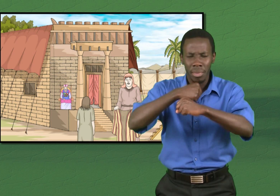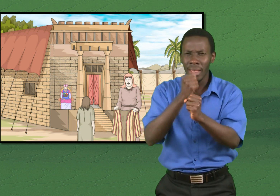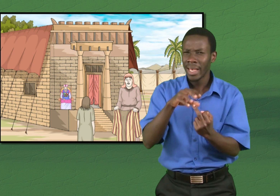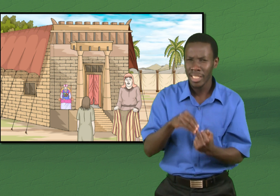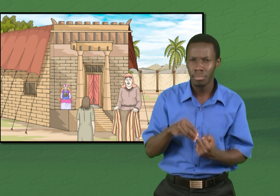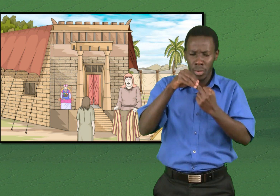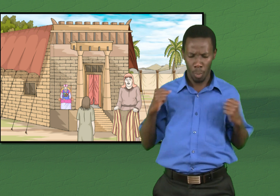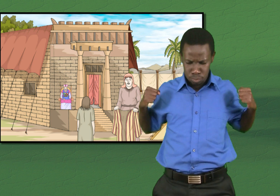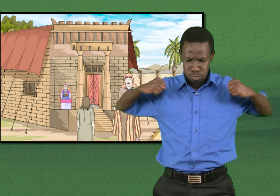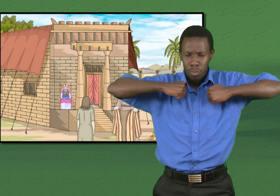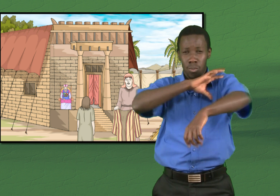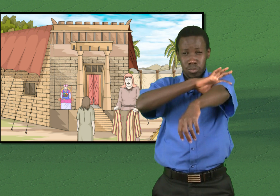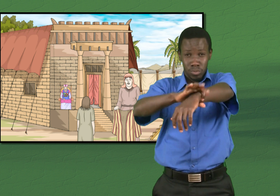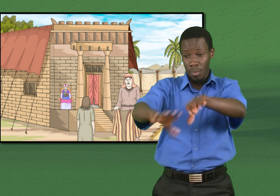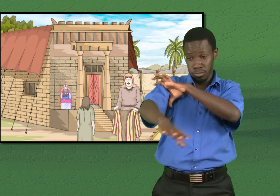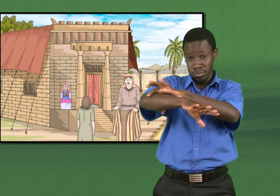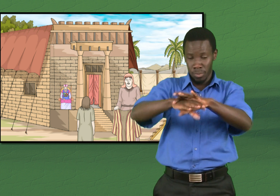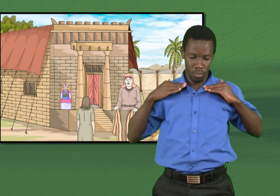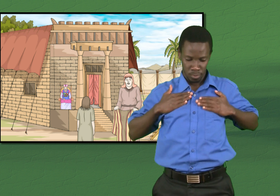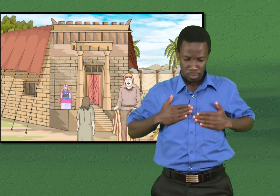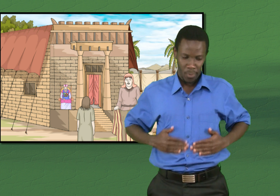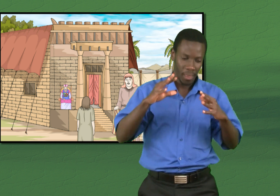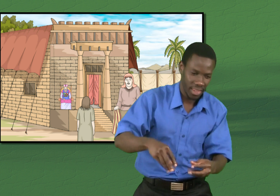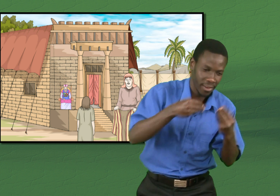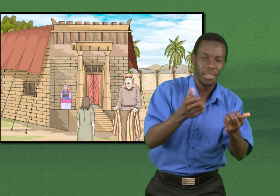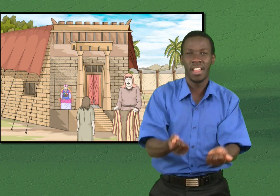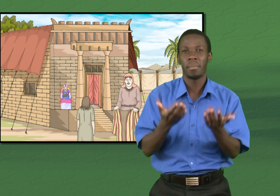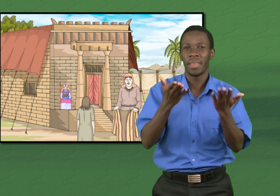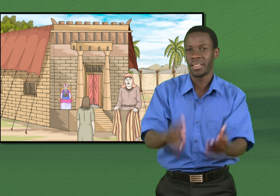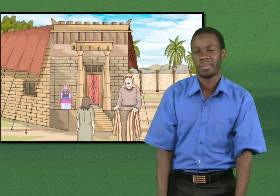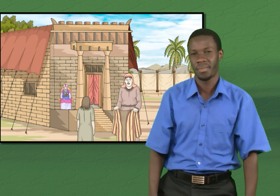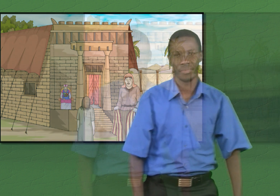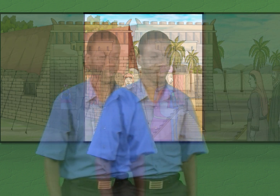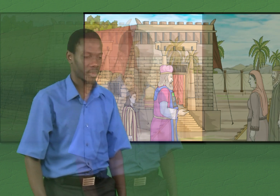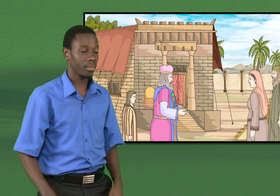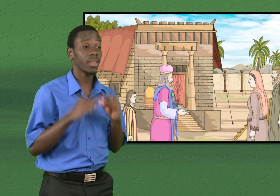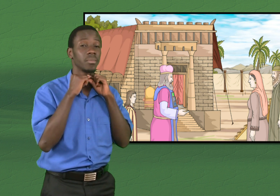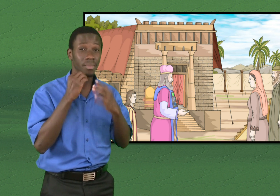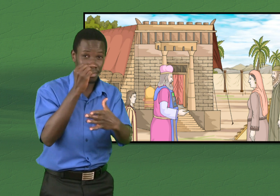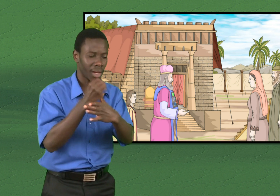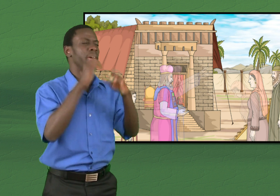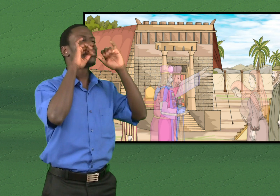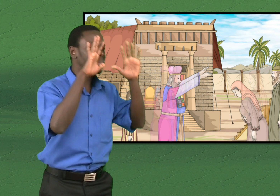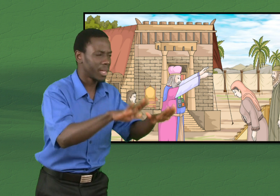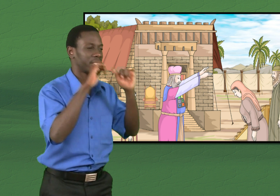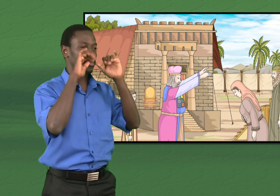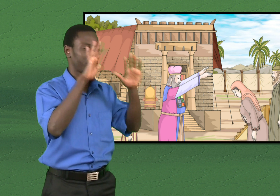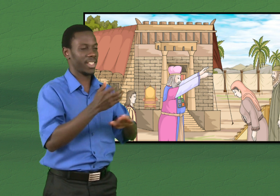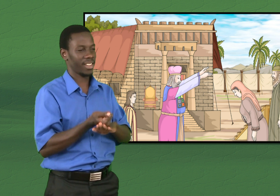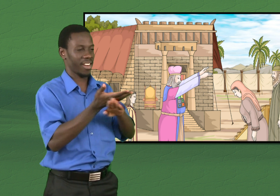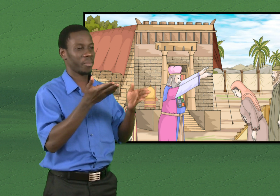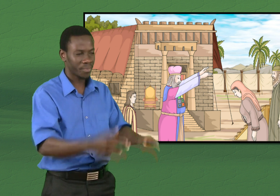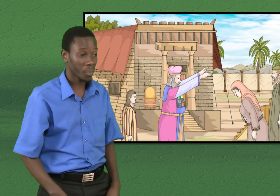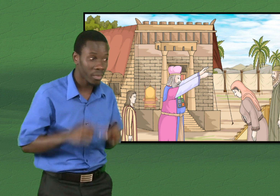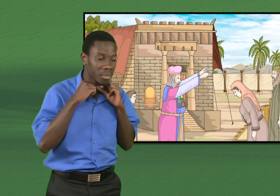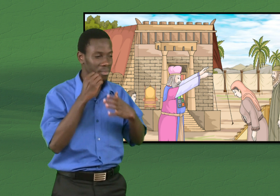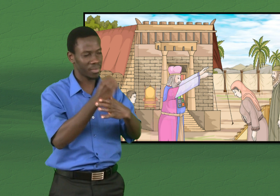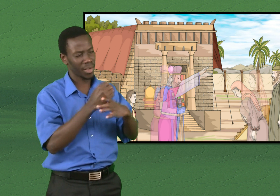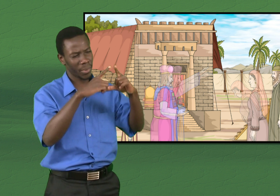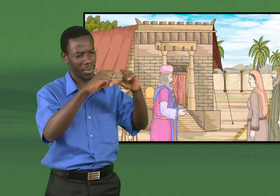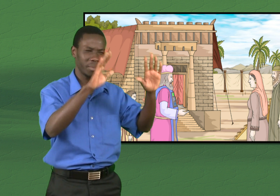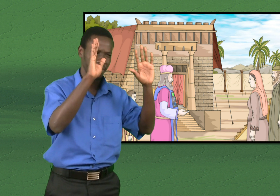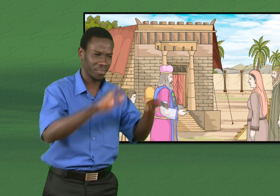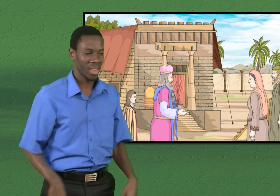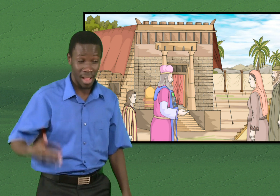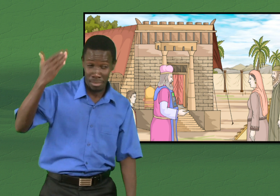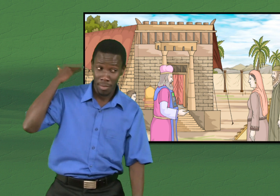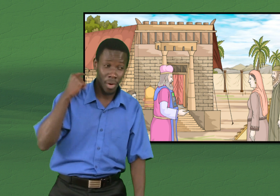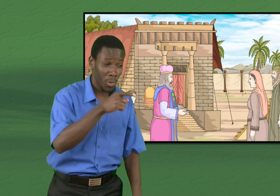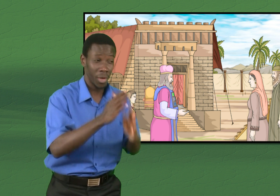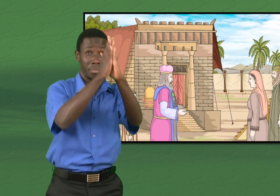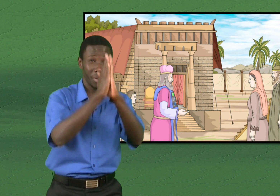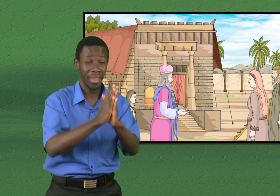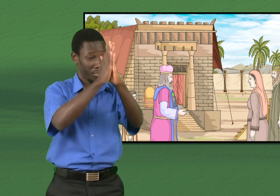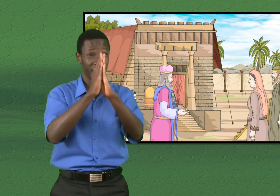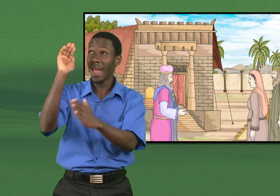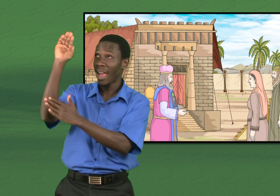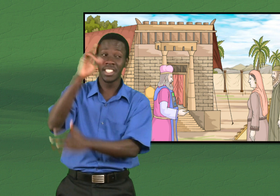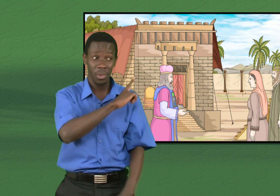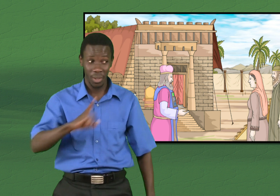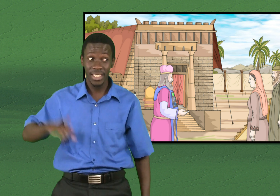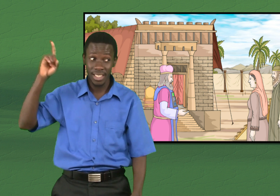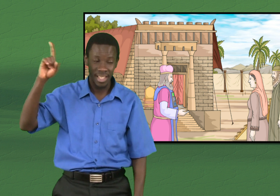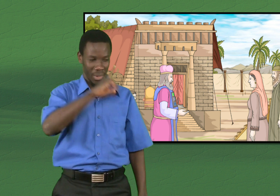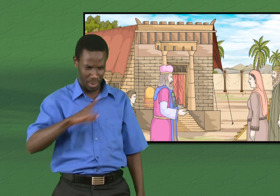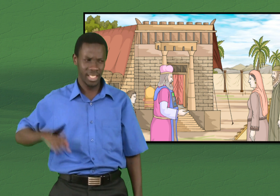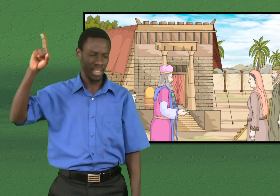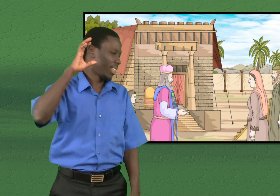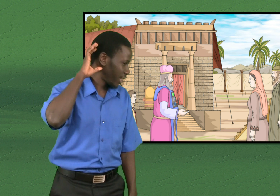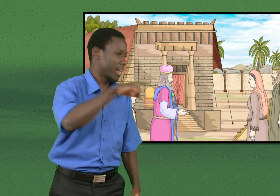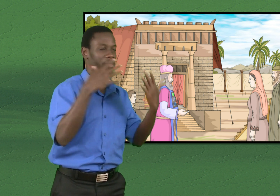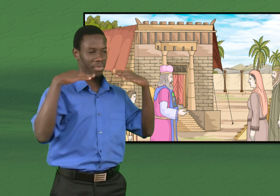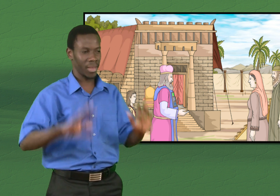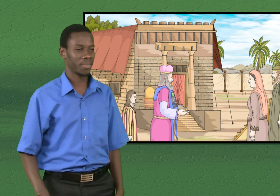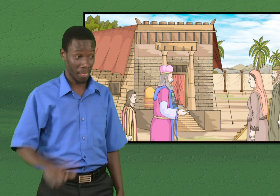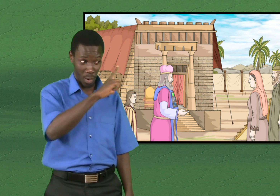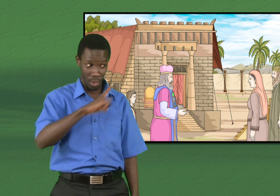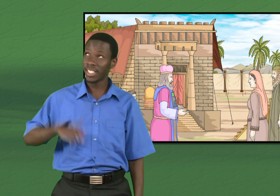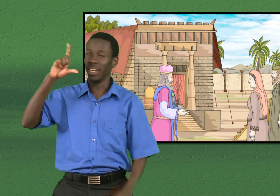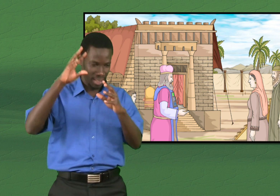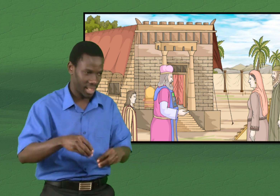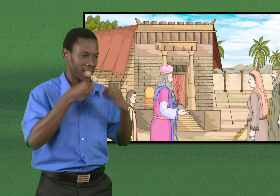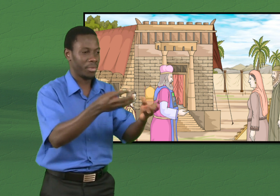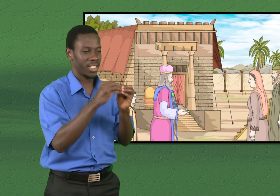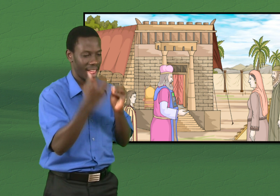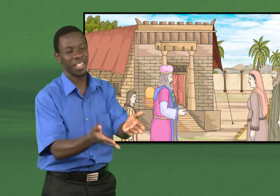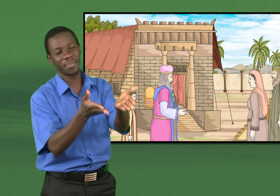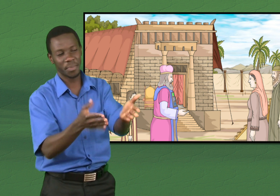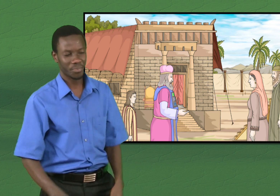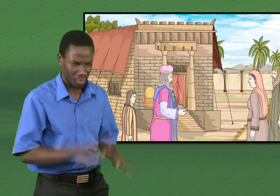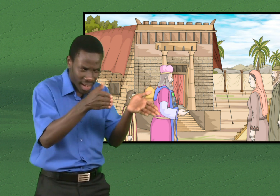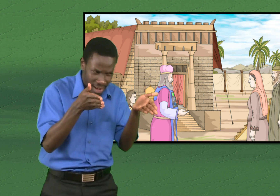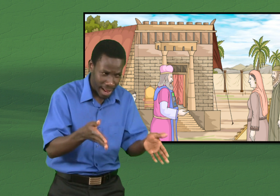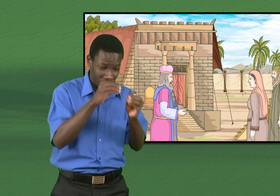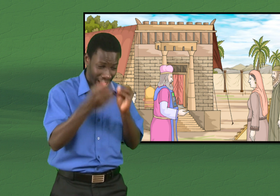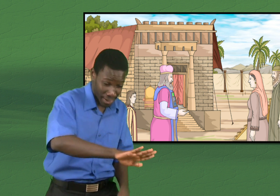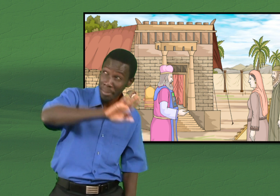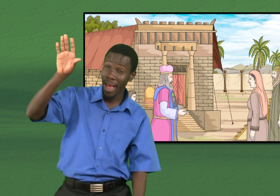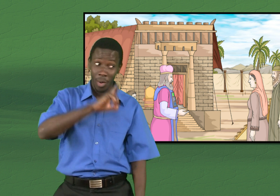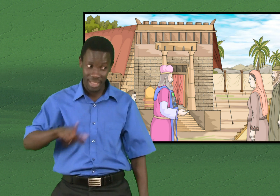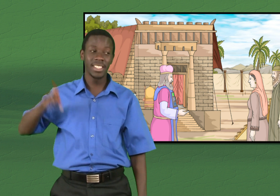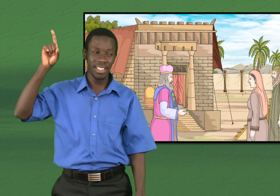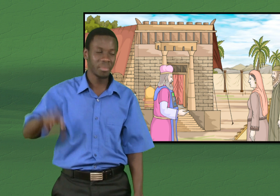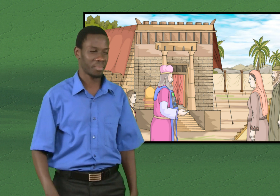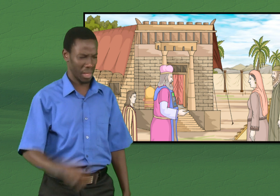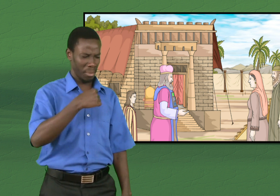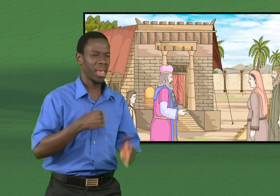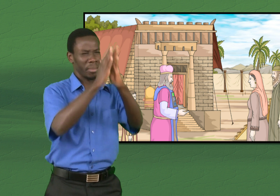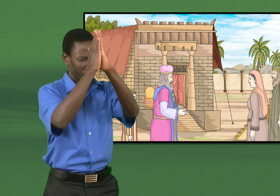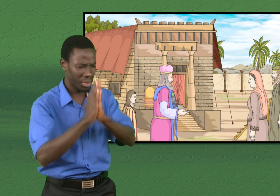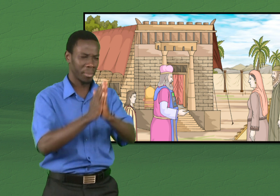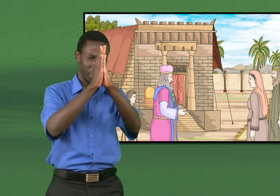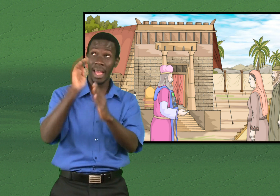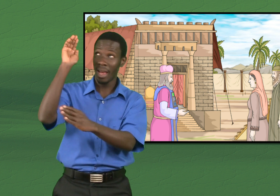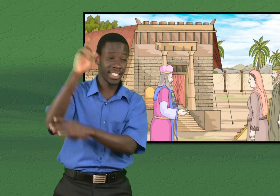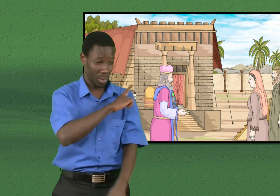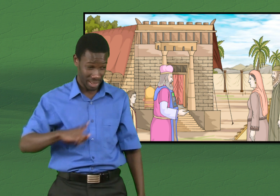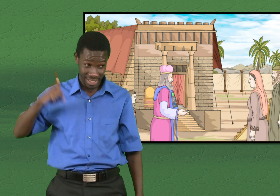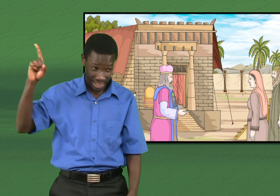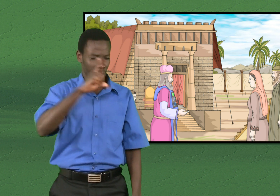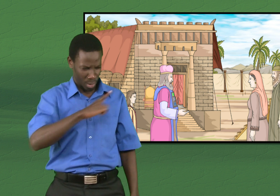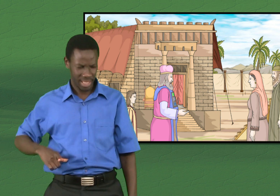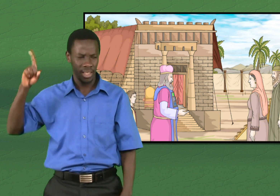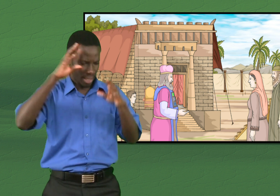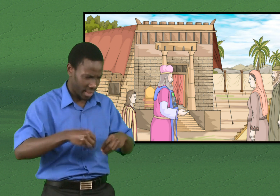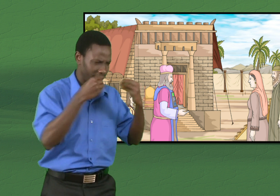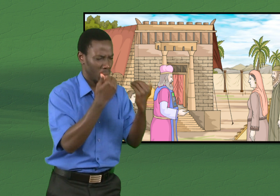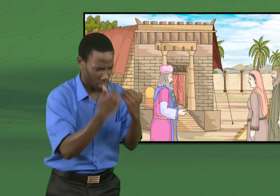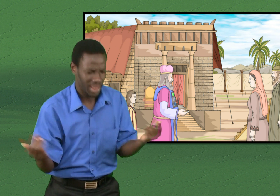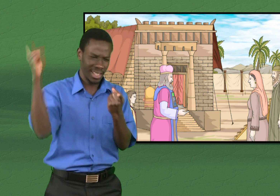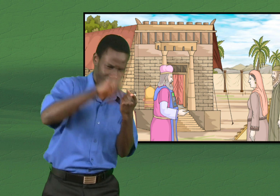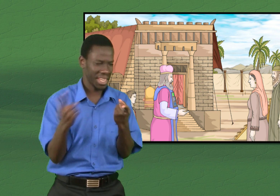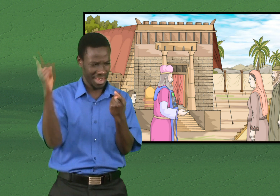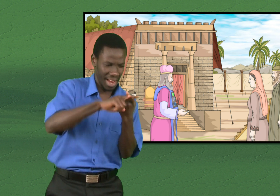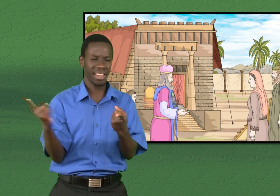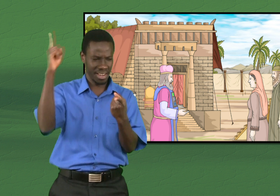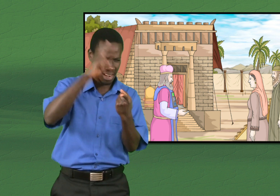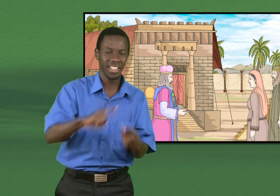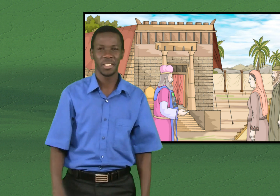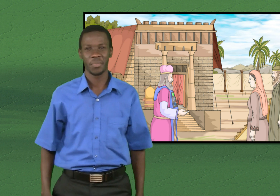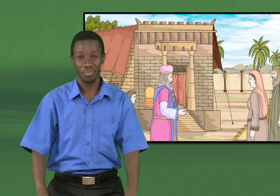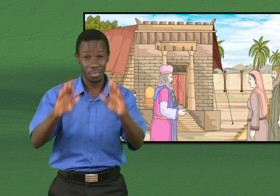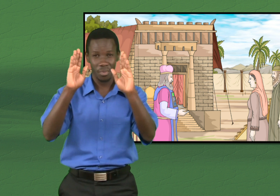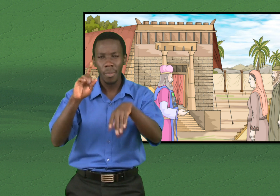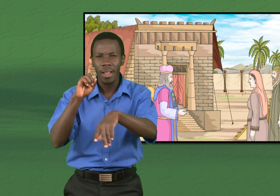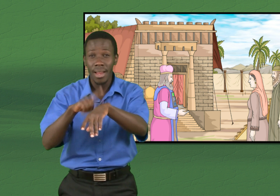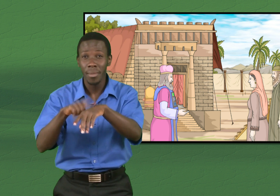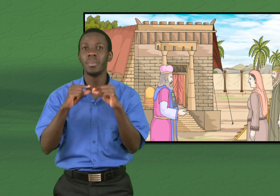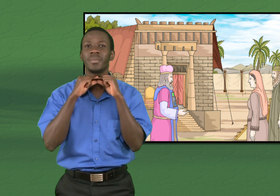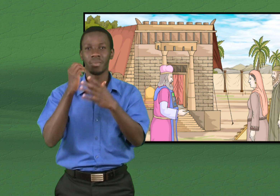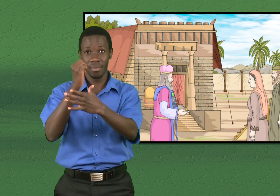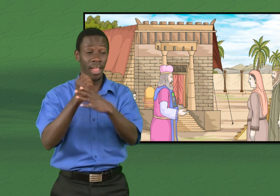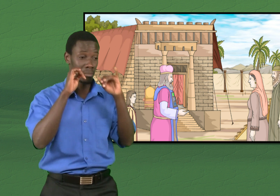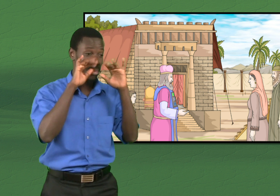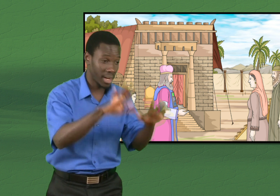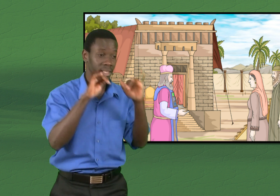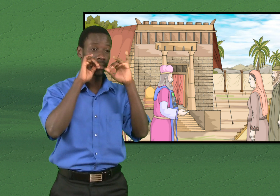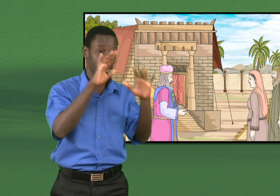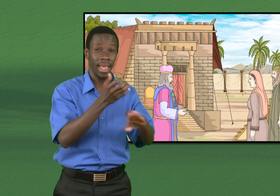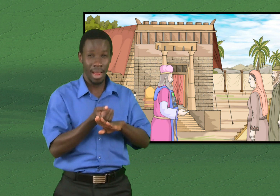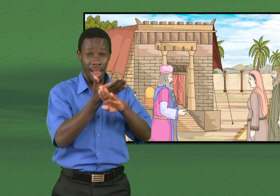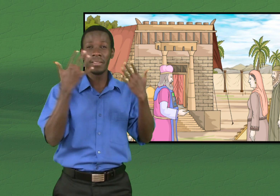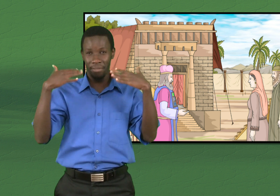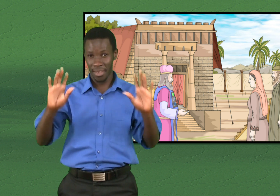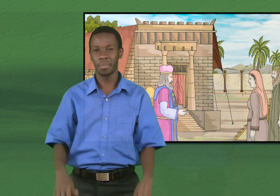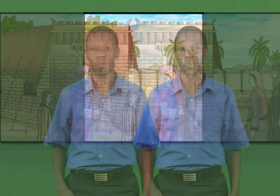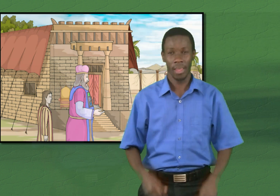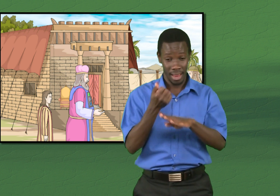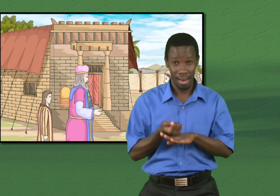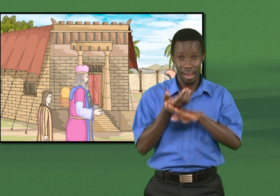And Eli would bless Elkanah and his wife, saying, “May the LORD give you children by this woman in place of the one she dedicated to the LORD.” Then they would go home.